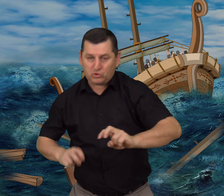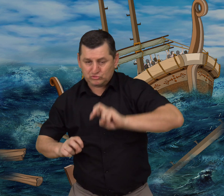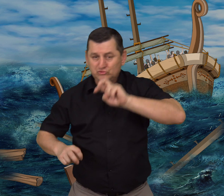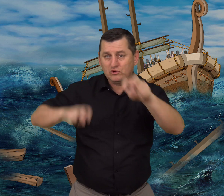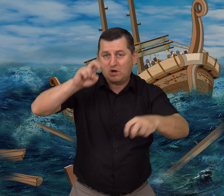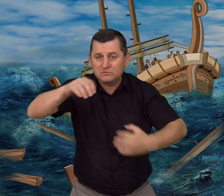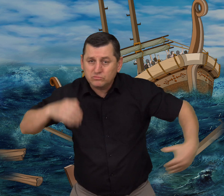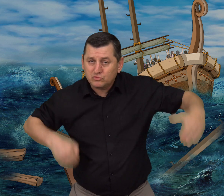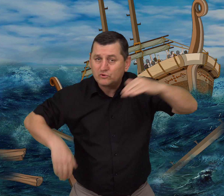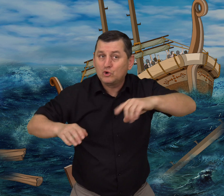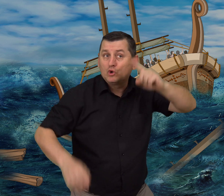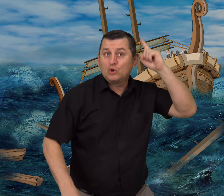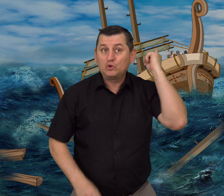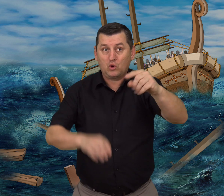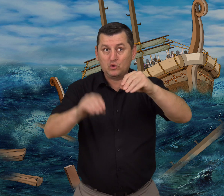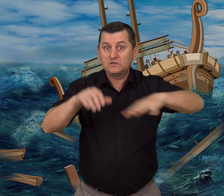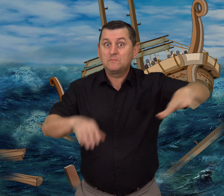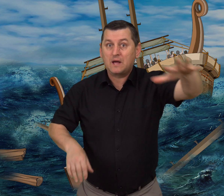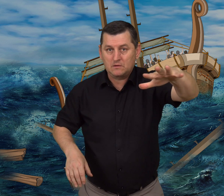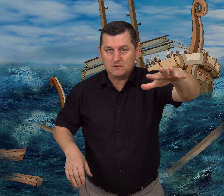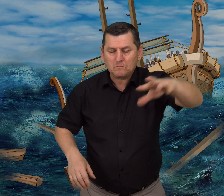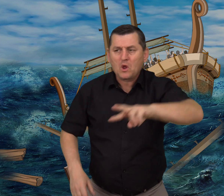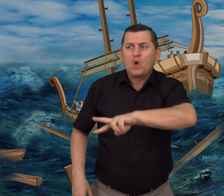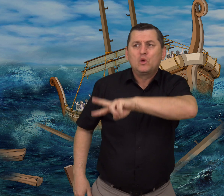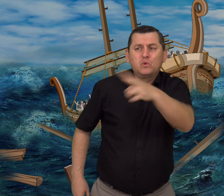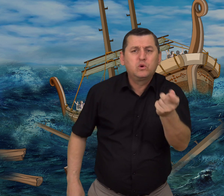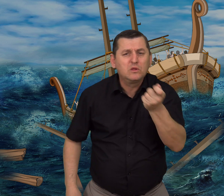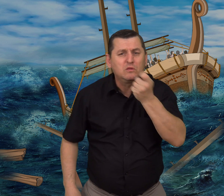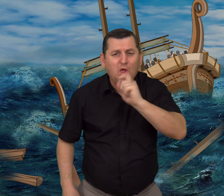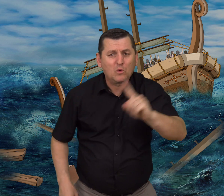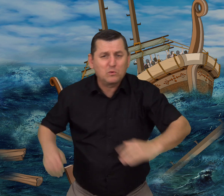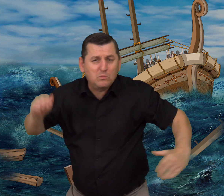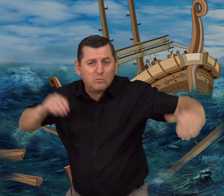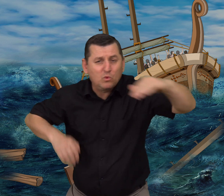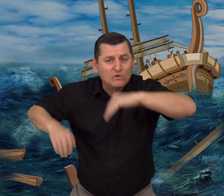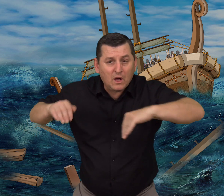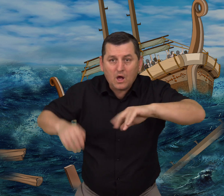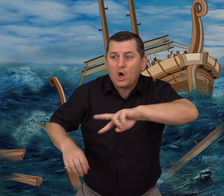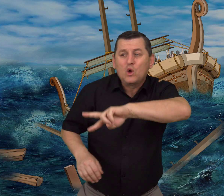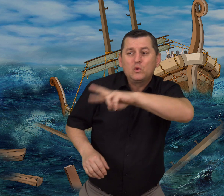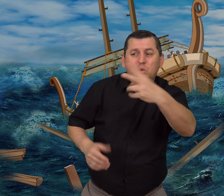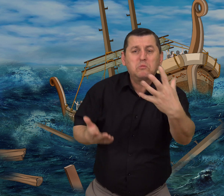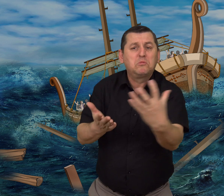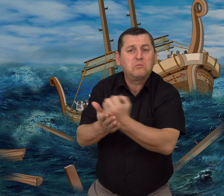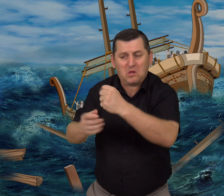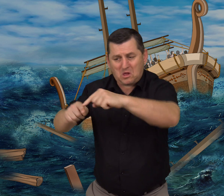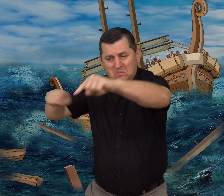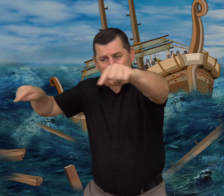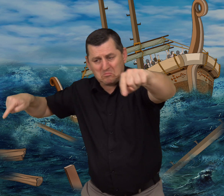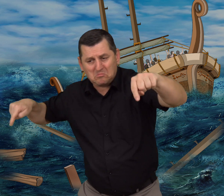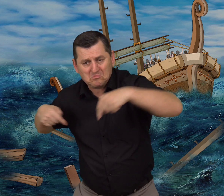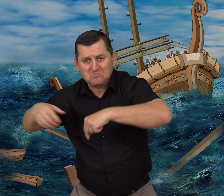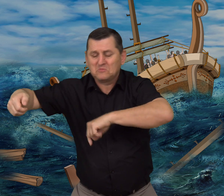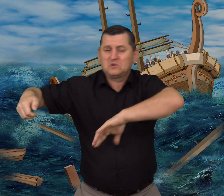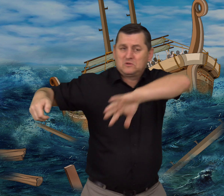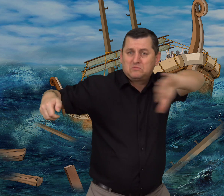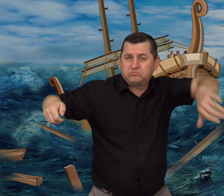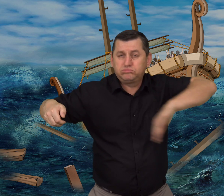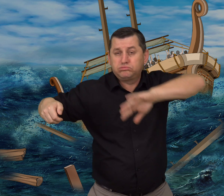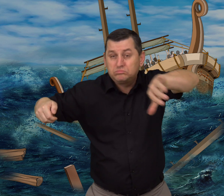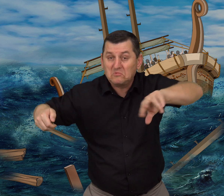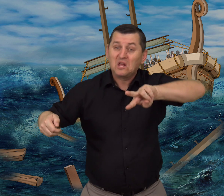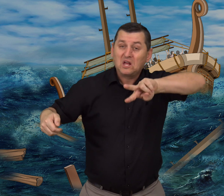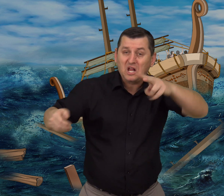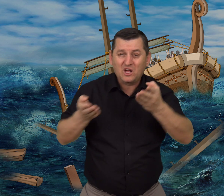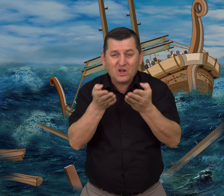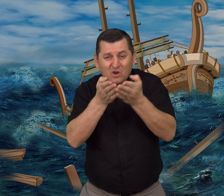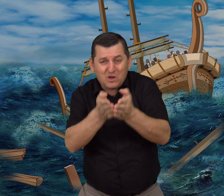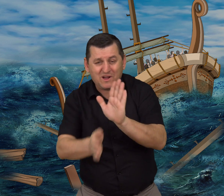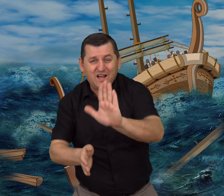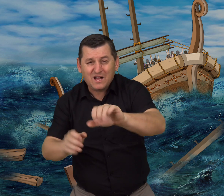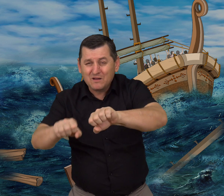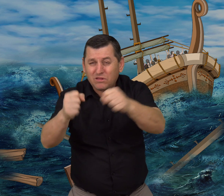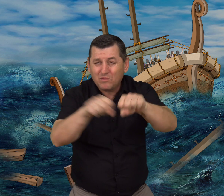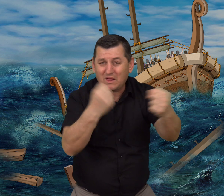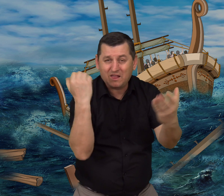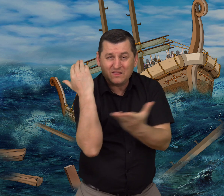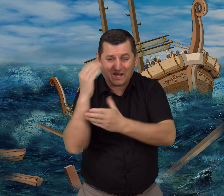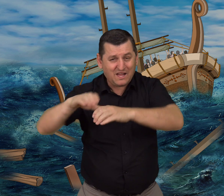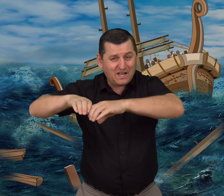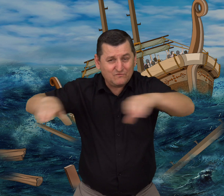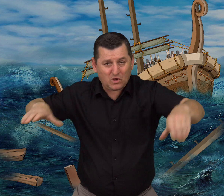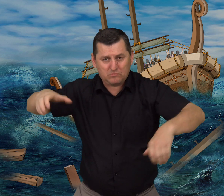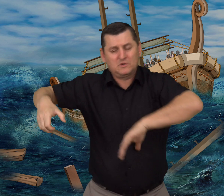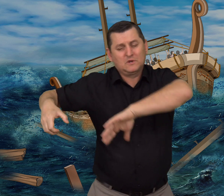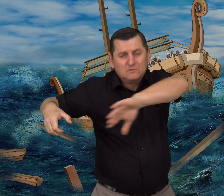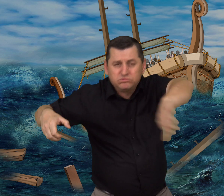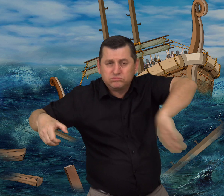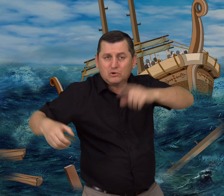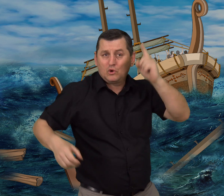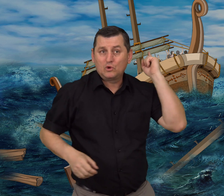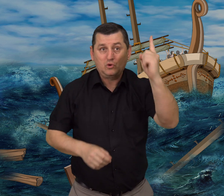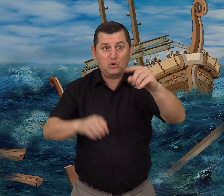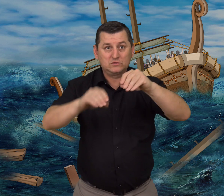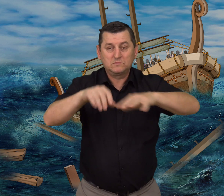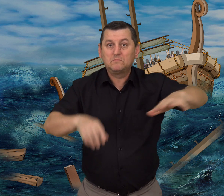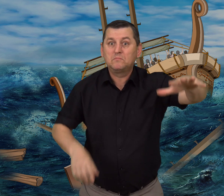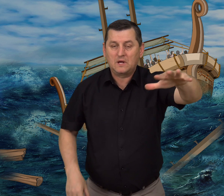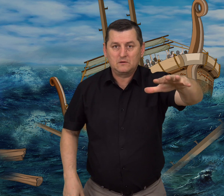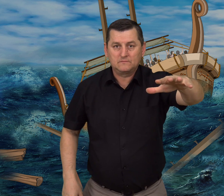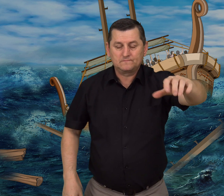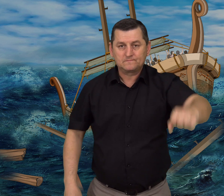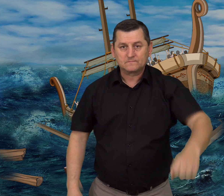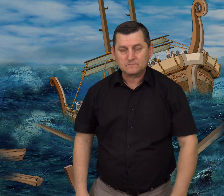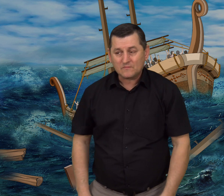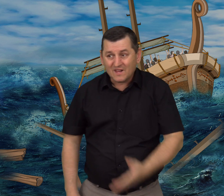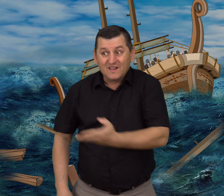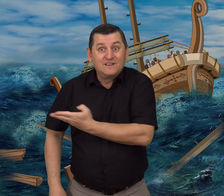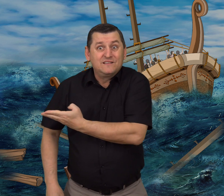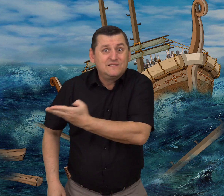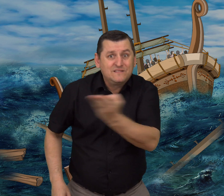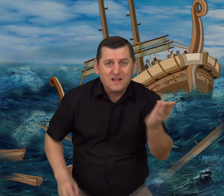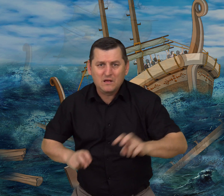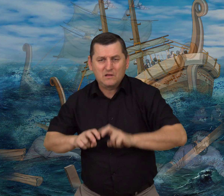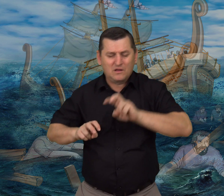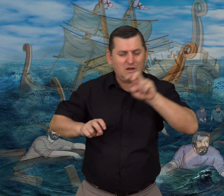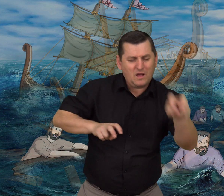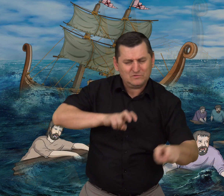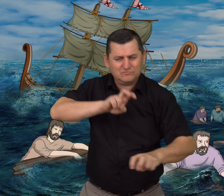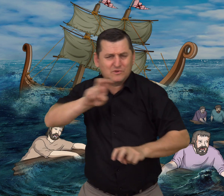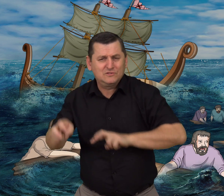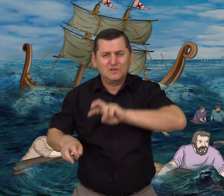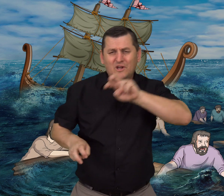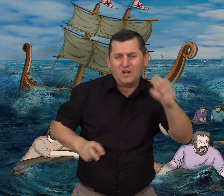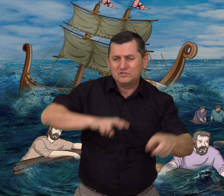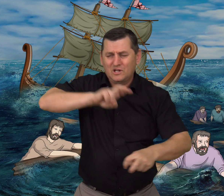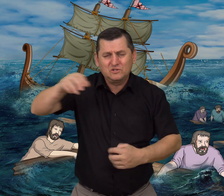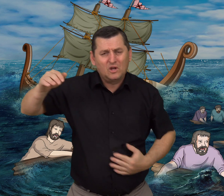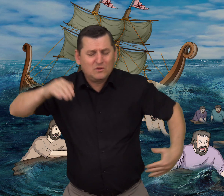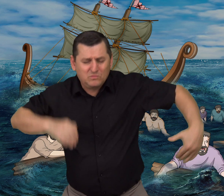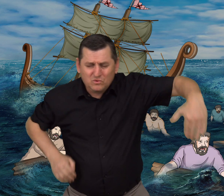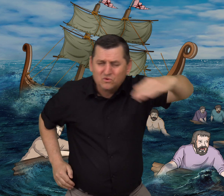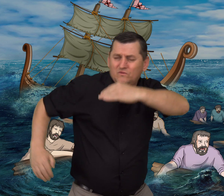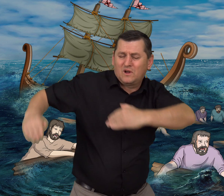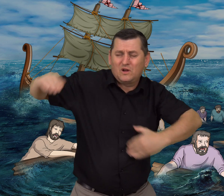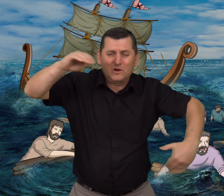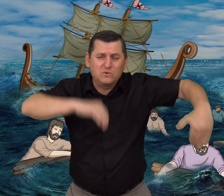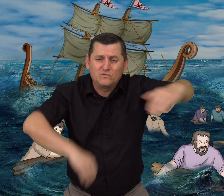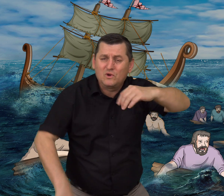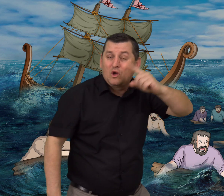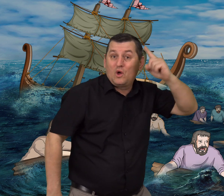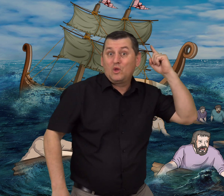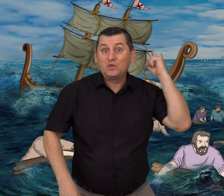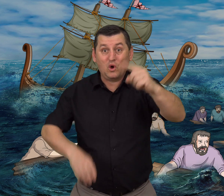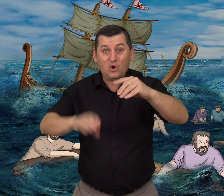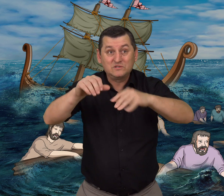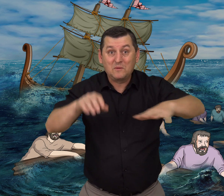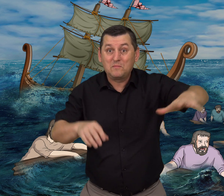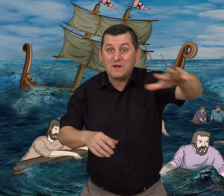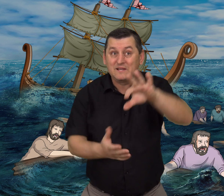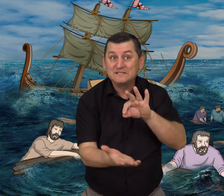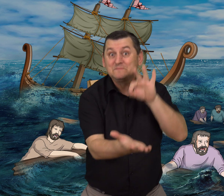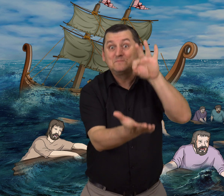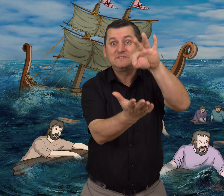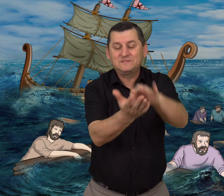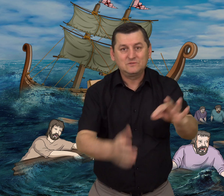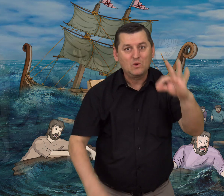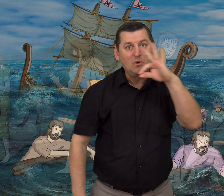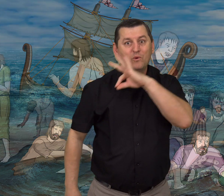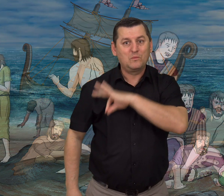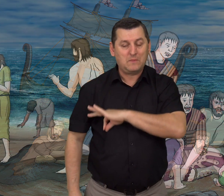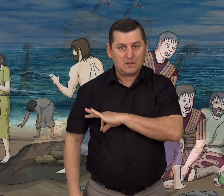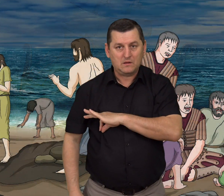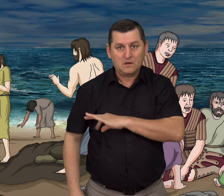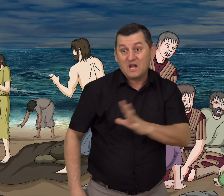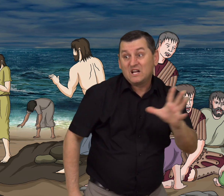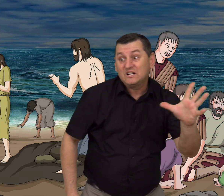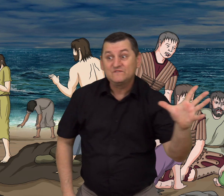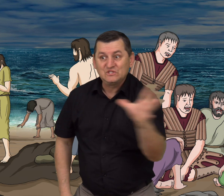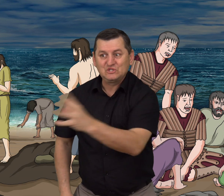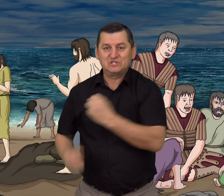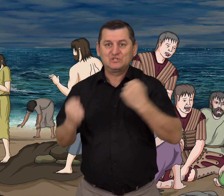He commanded those who could swim to jump overboard first and get to land. The rest were to follow on planks and various parts of the ship.